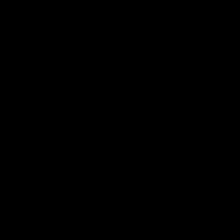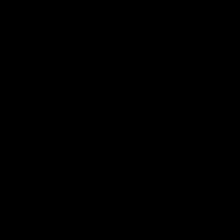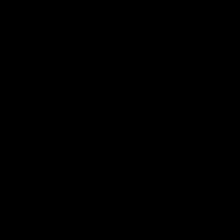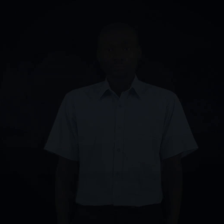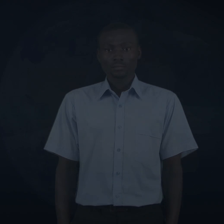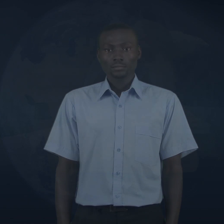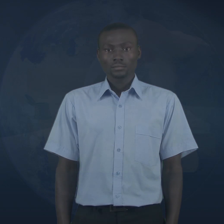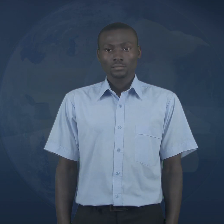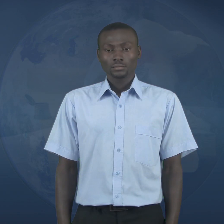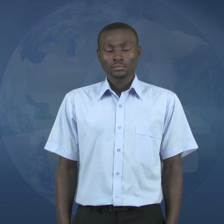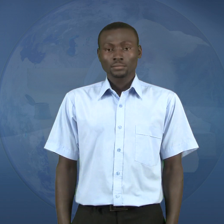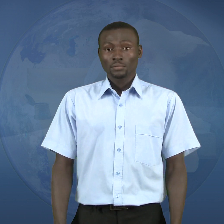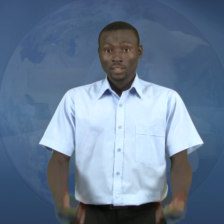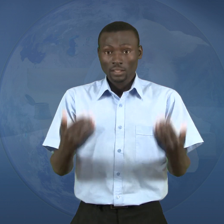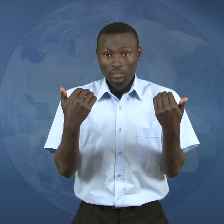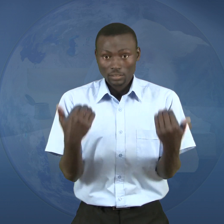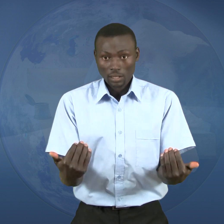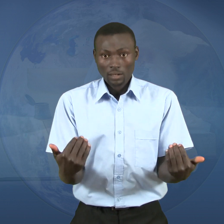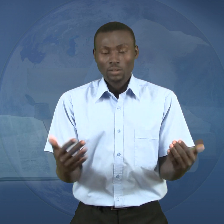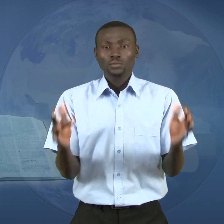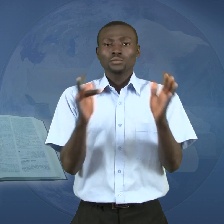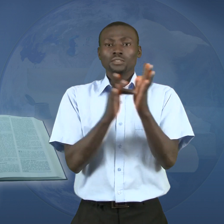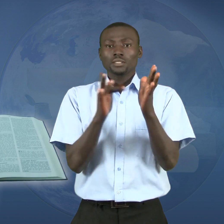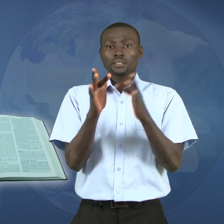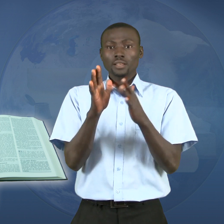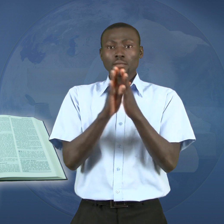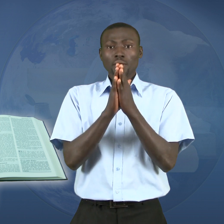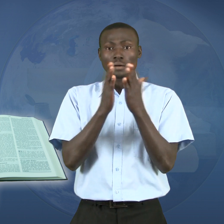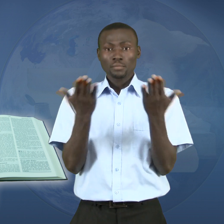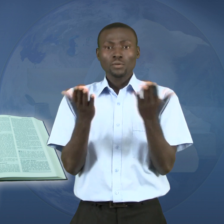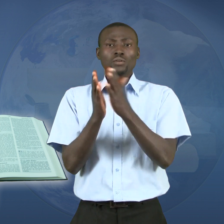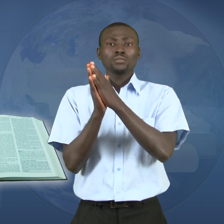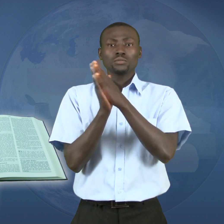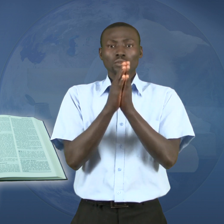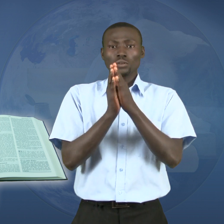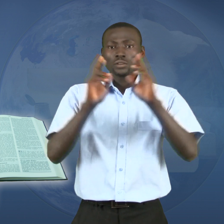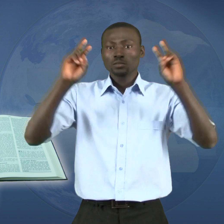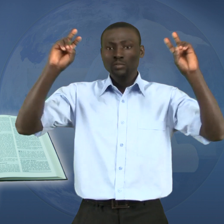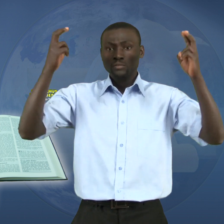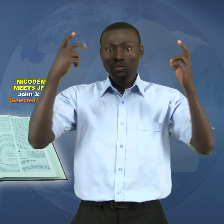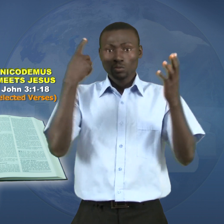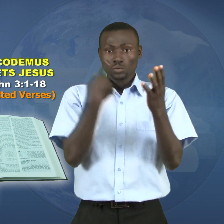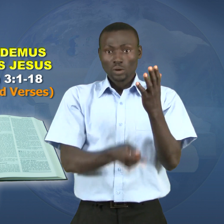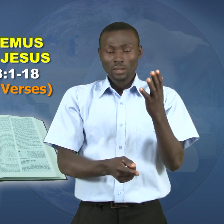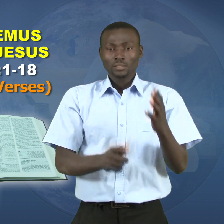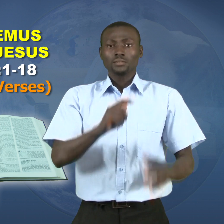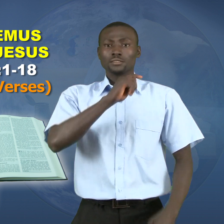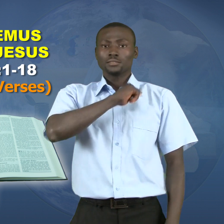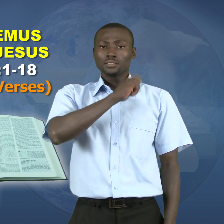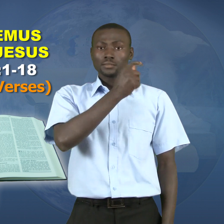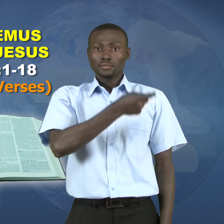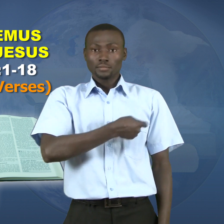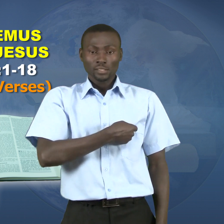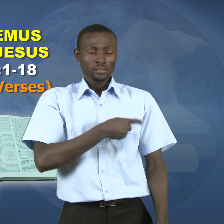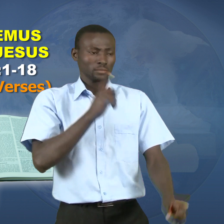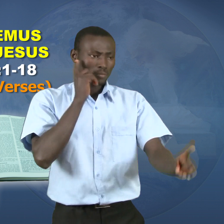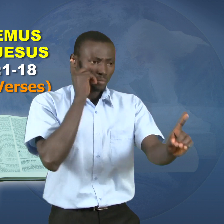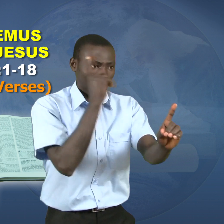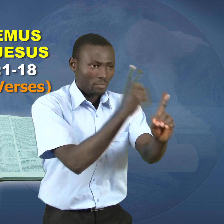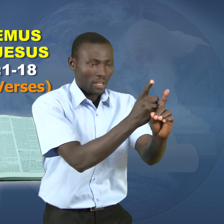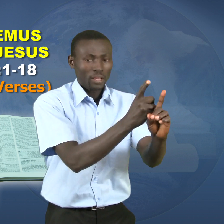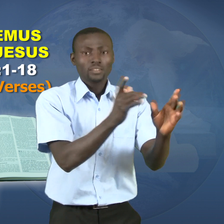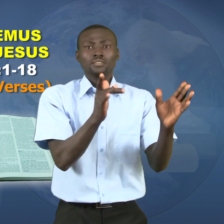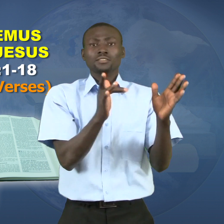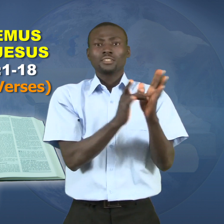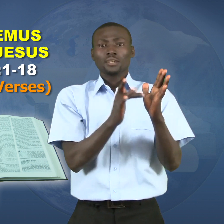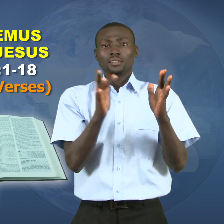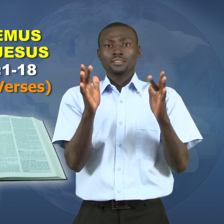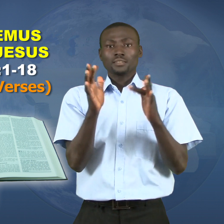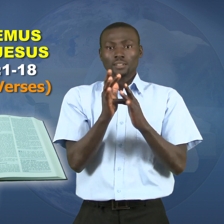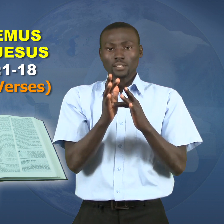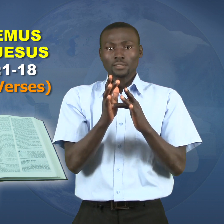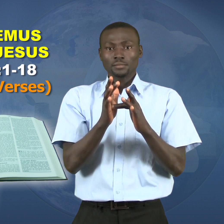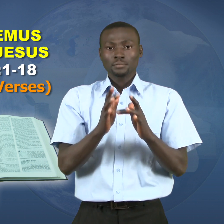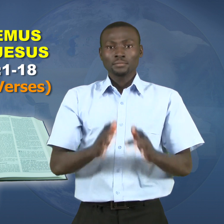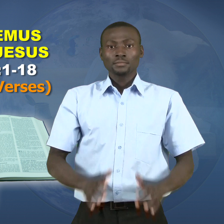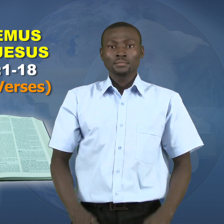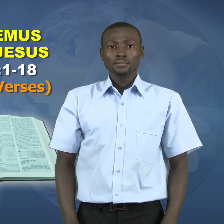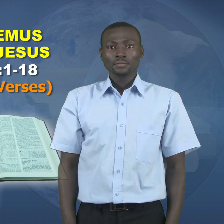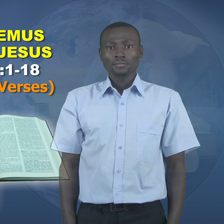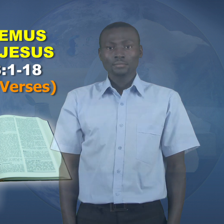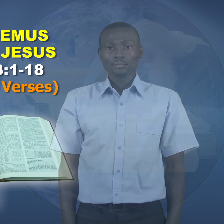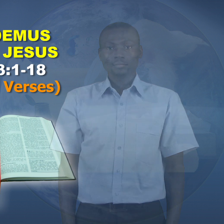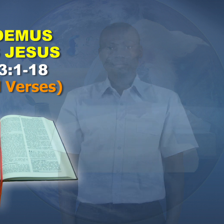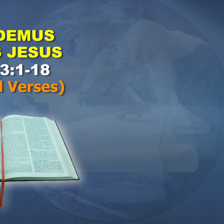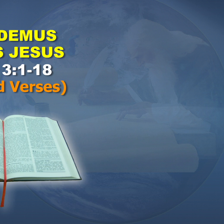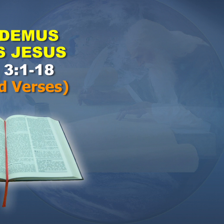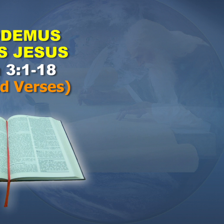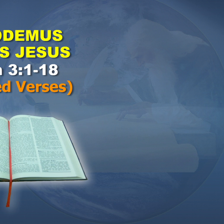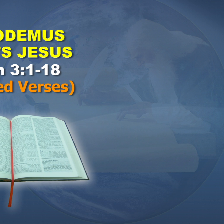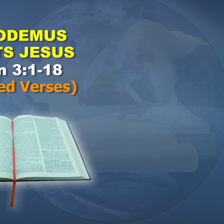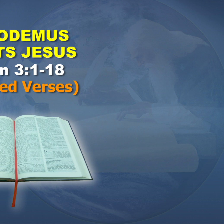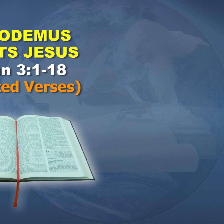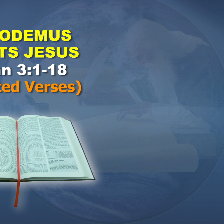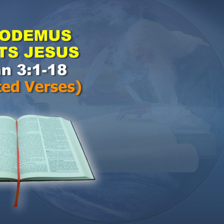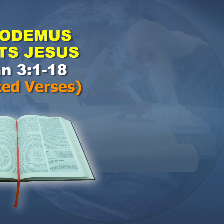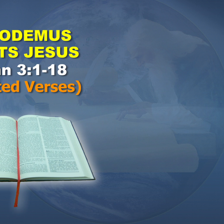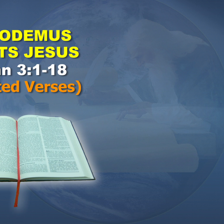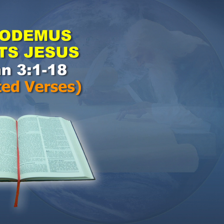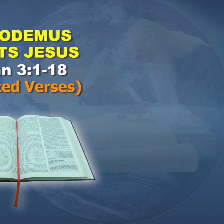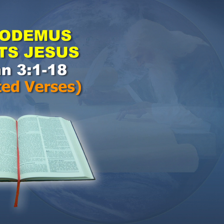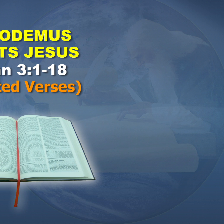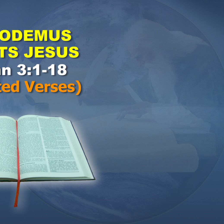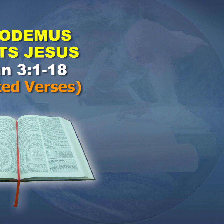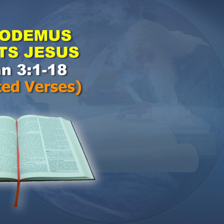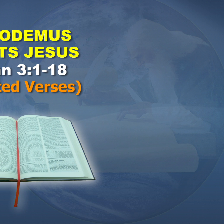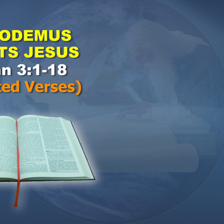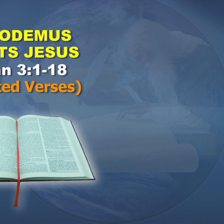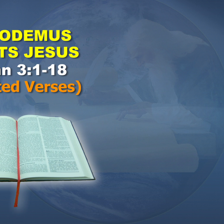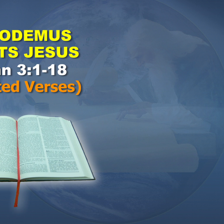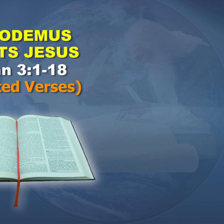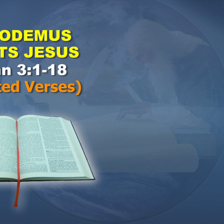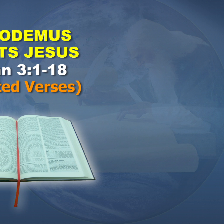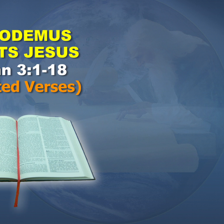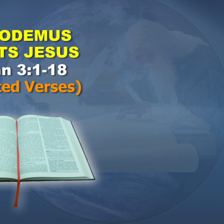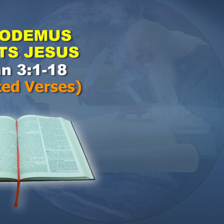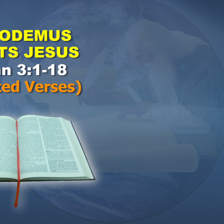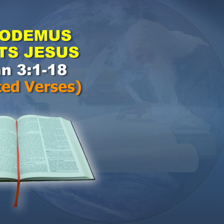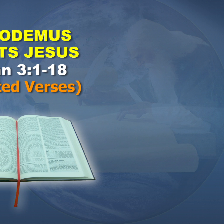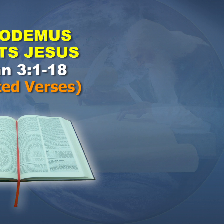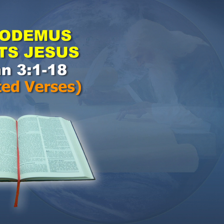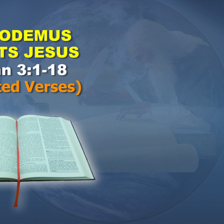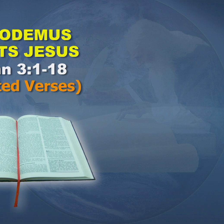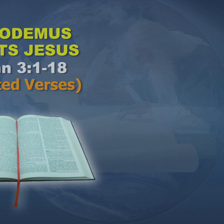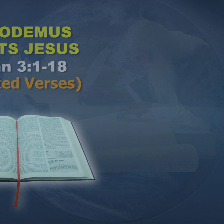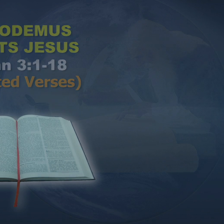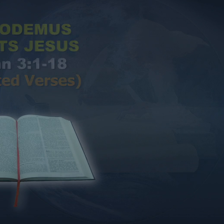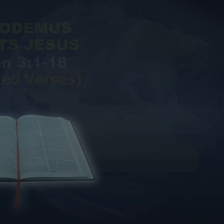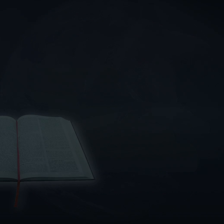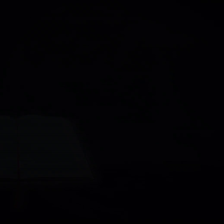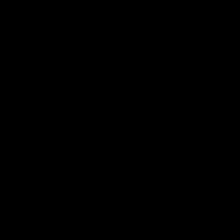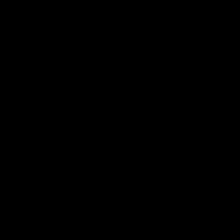Nicodemus meets Jesus